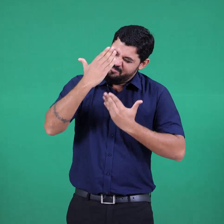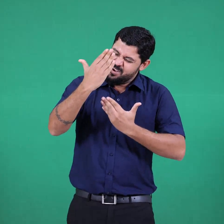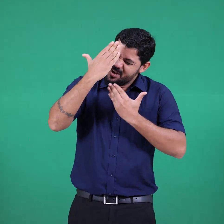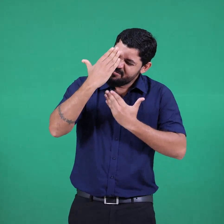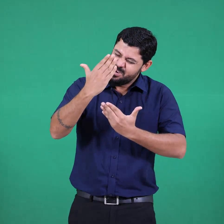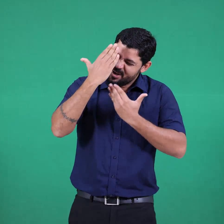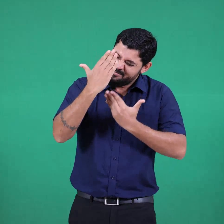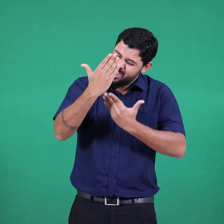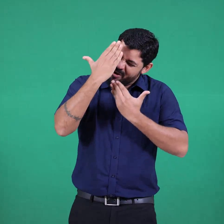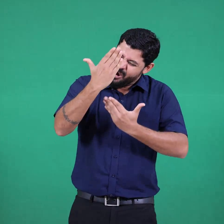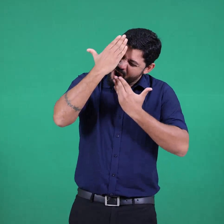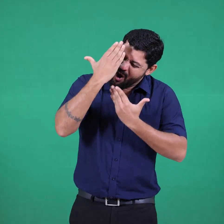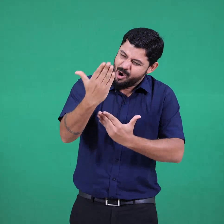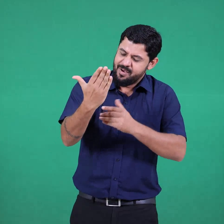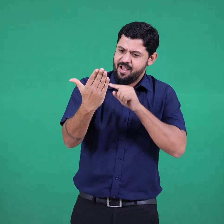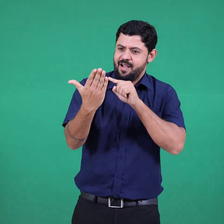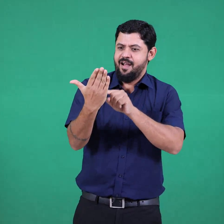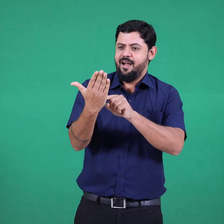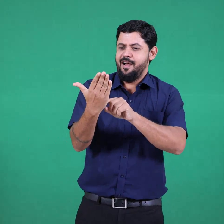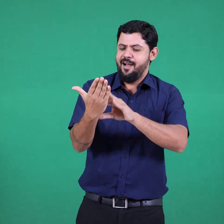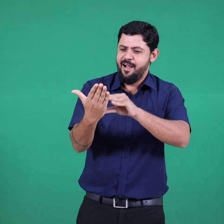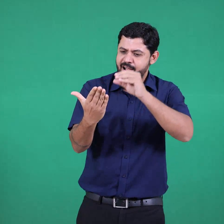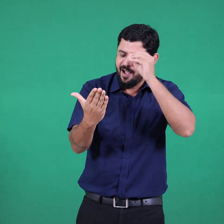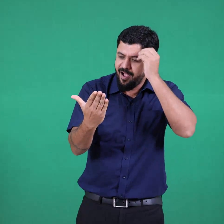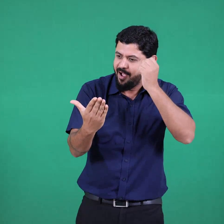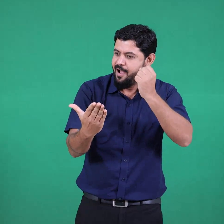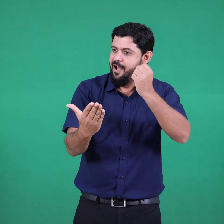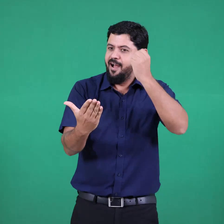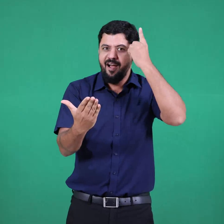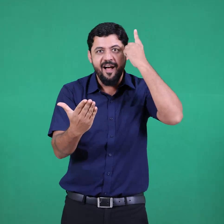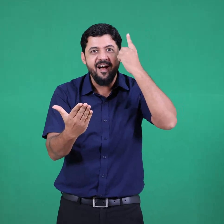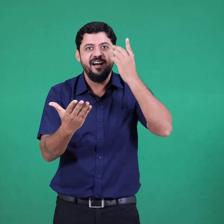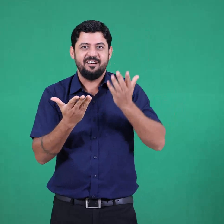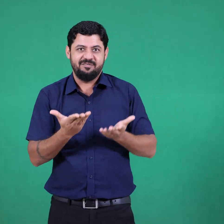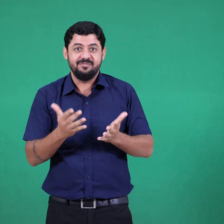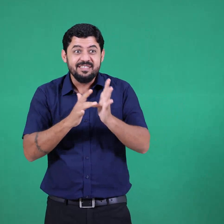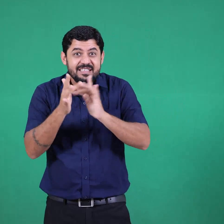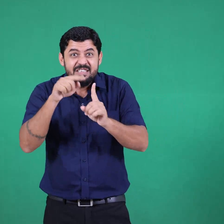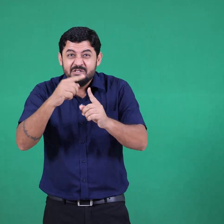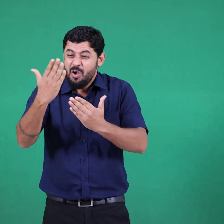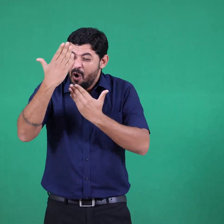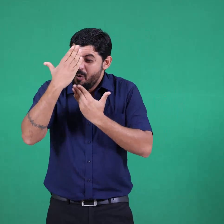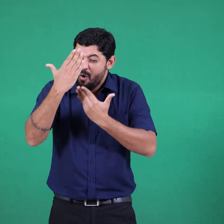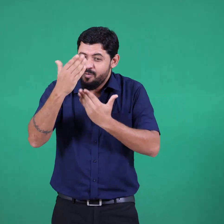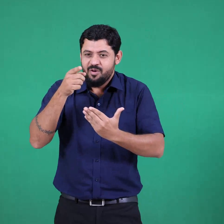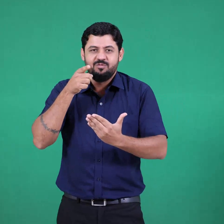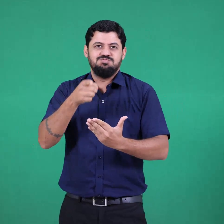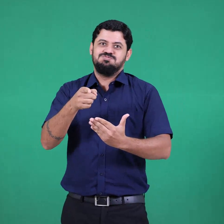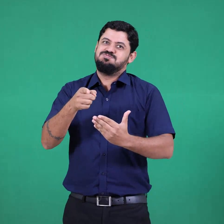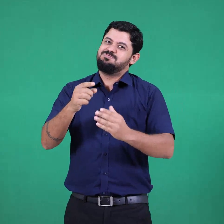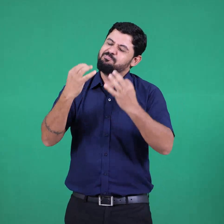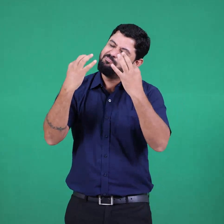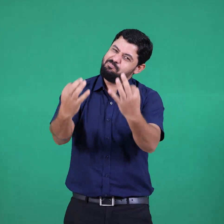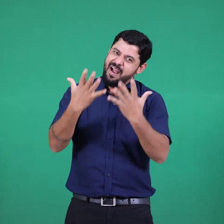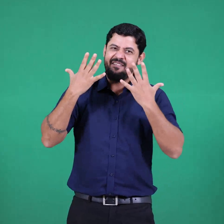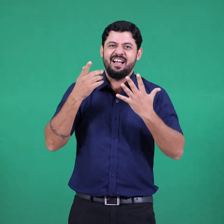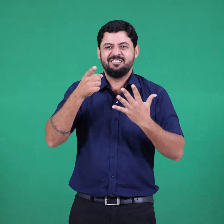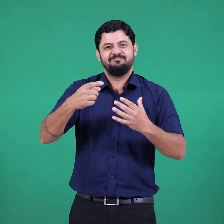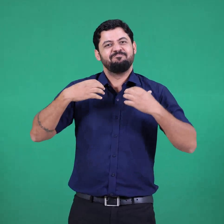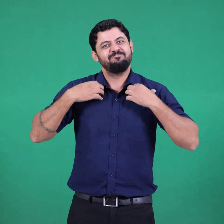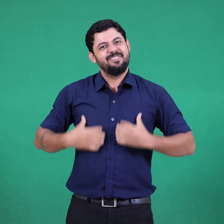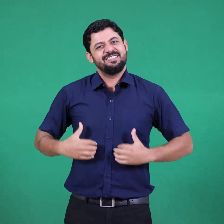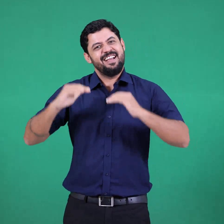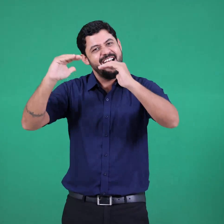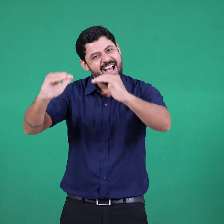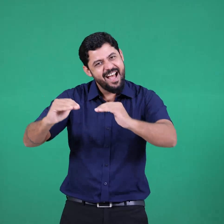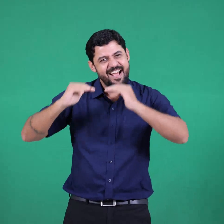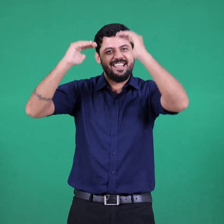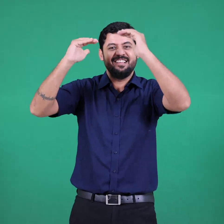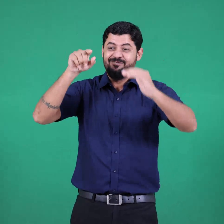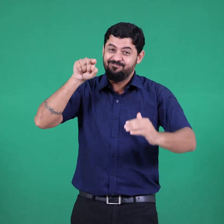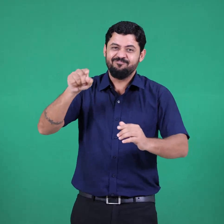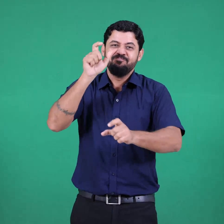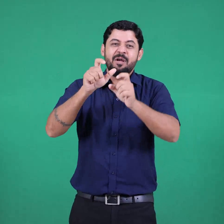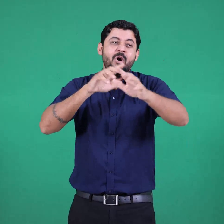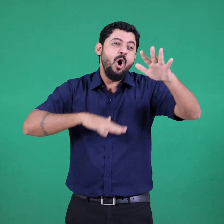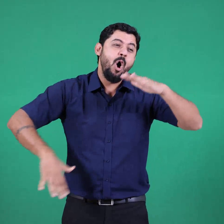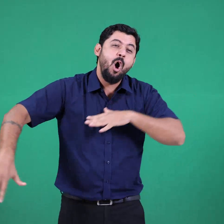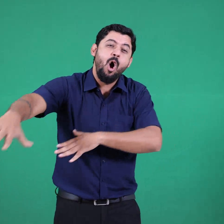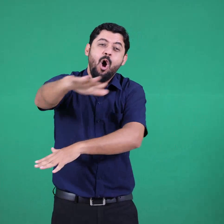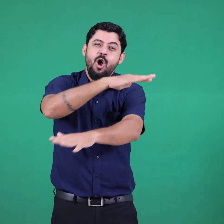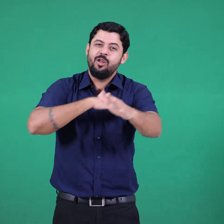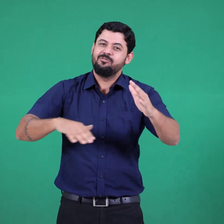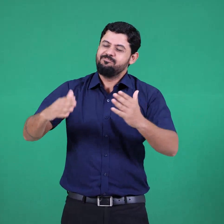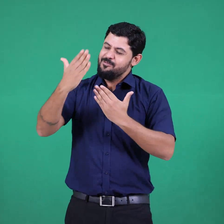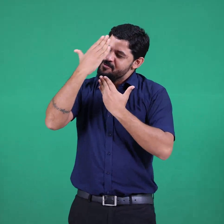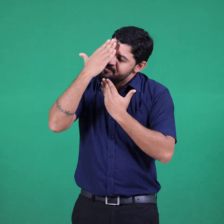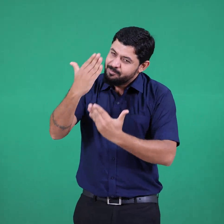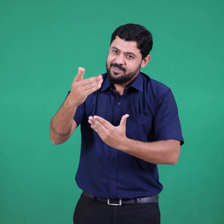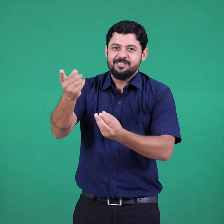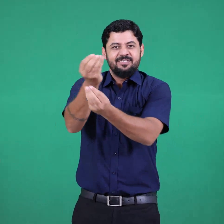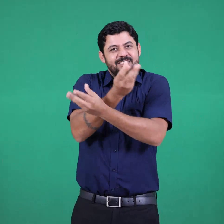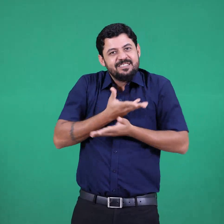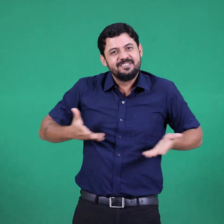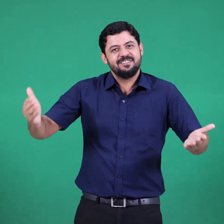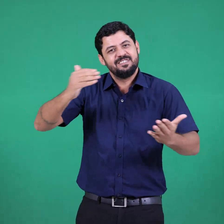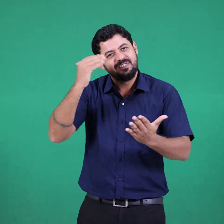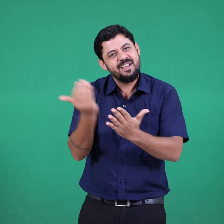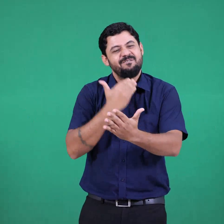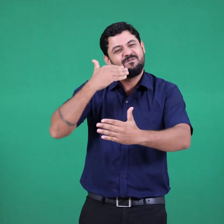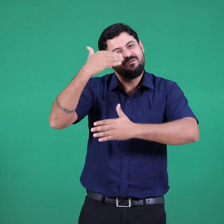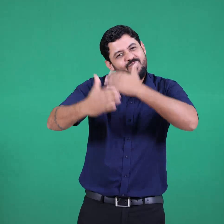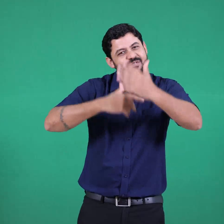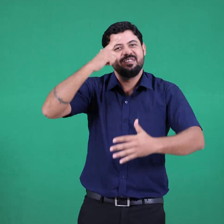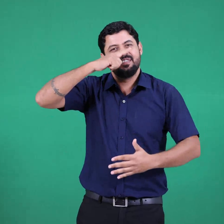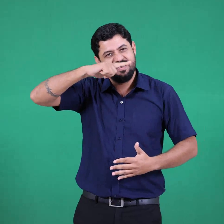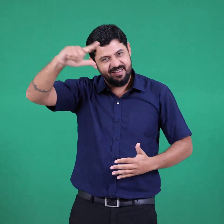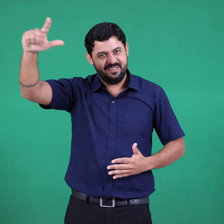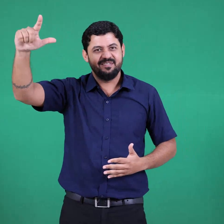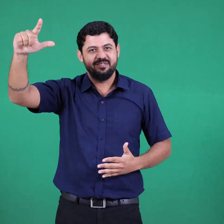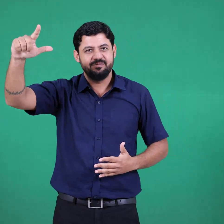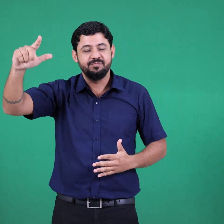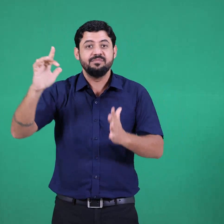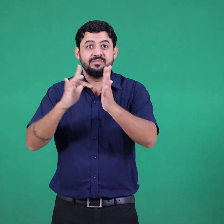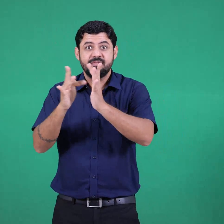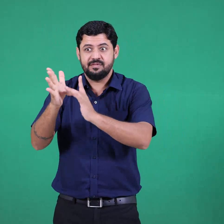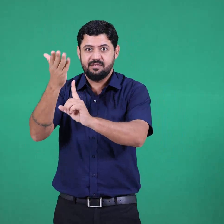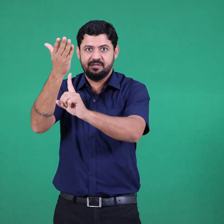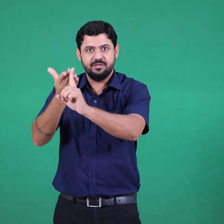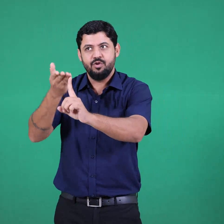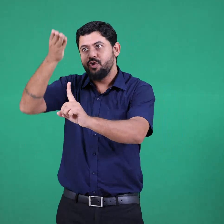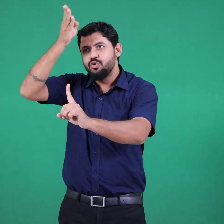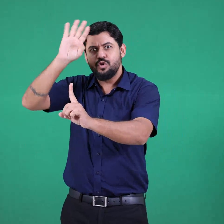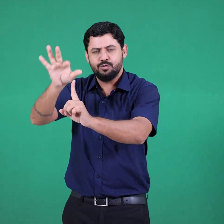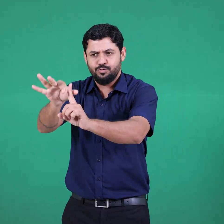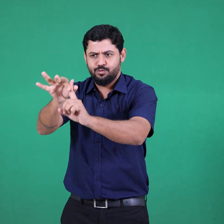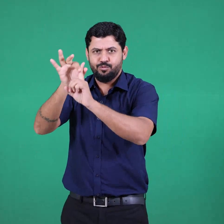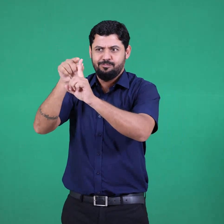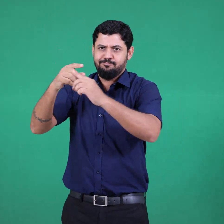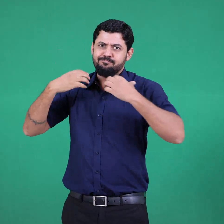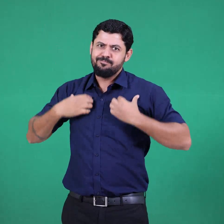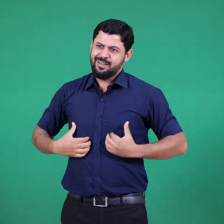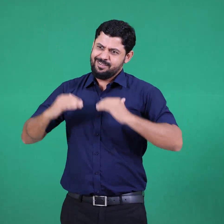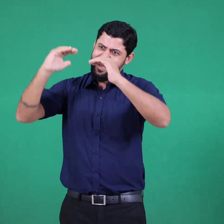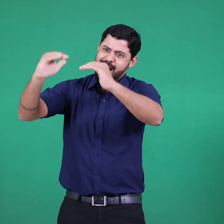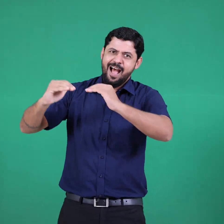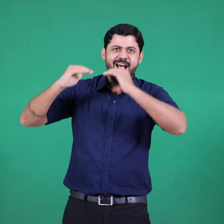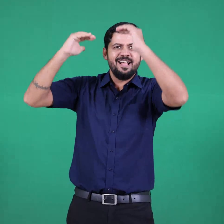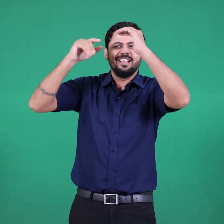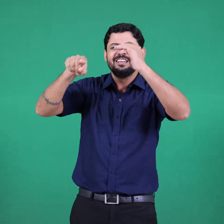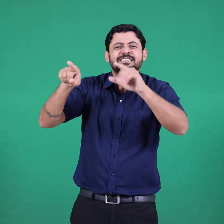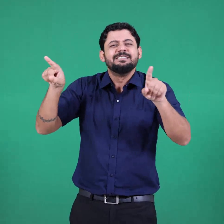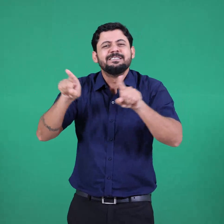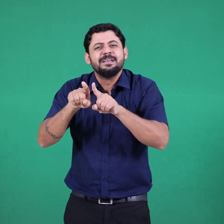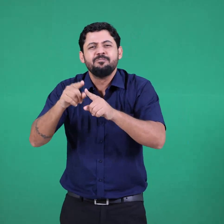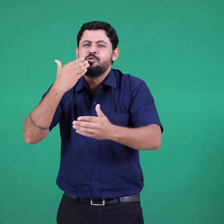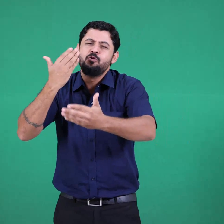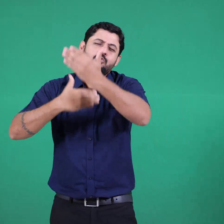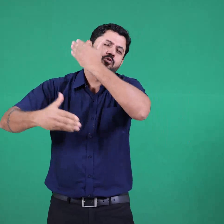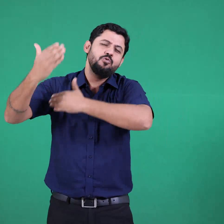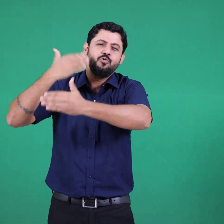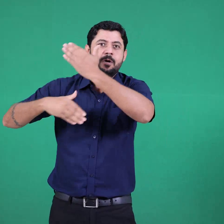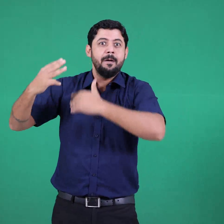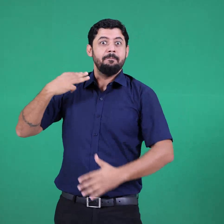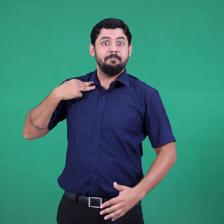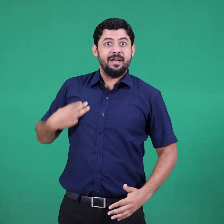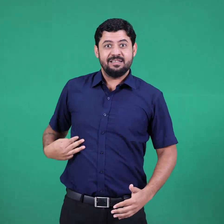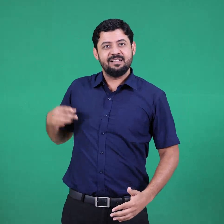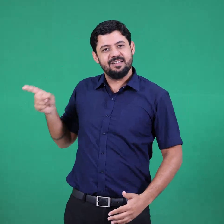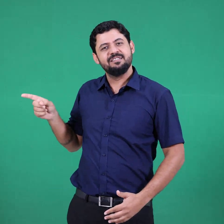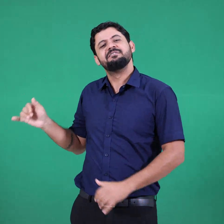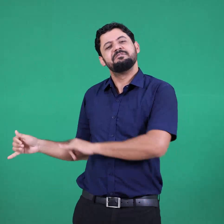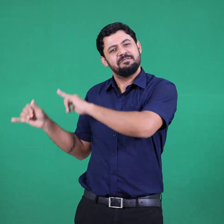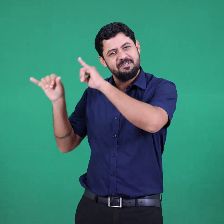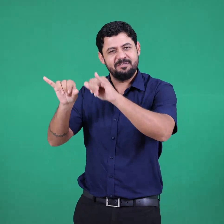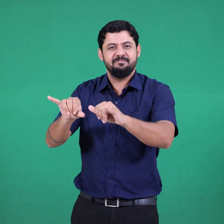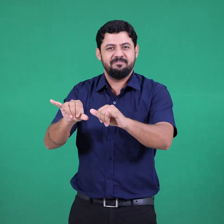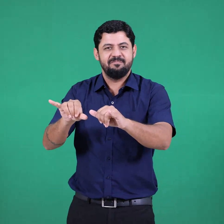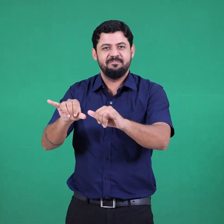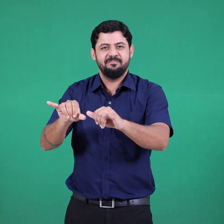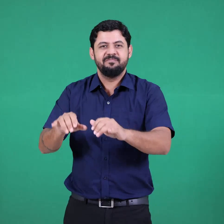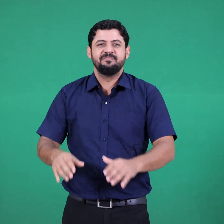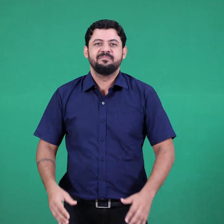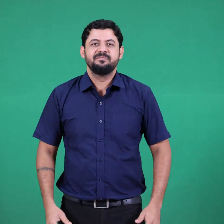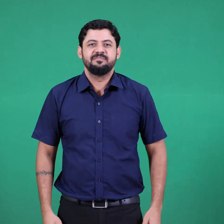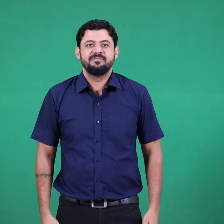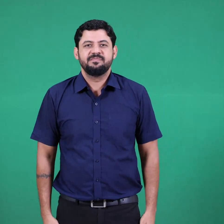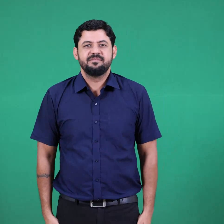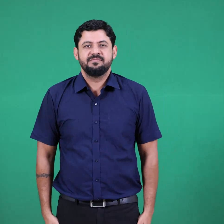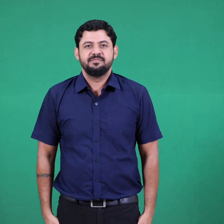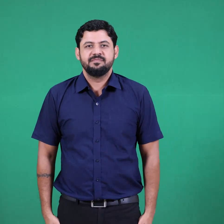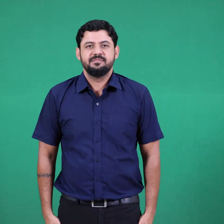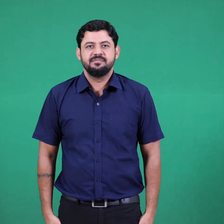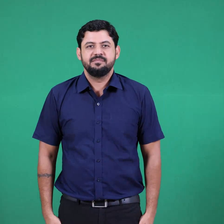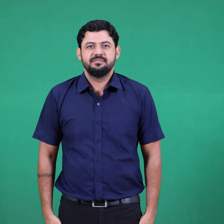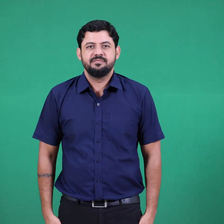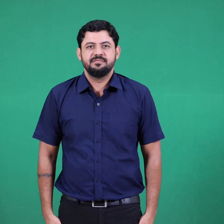And having been made perfect, He became the source of eternal salvation to all who obey Him and was designated by God as high priest in the order of Melchizedek.